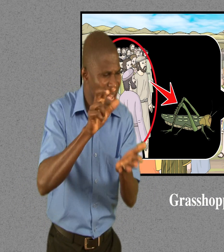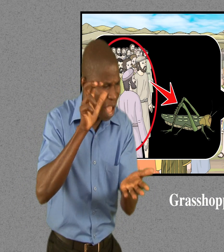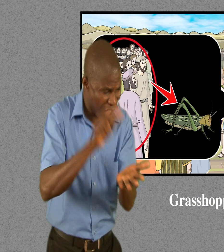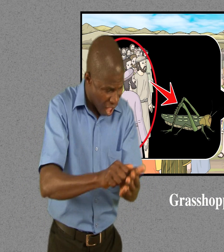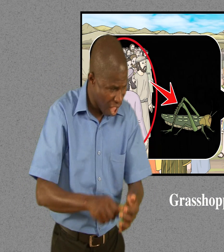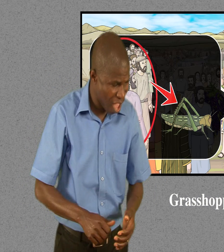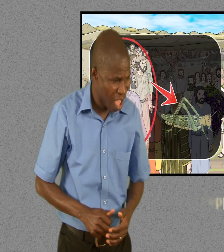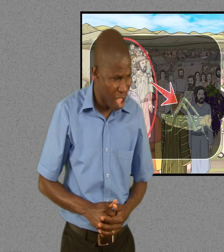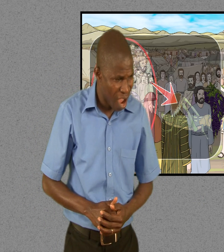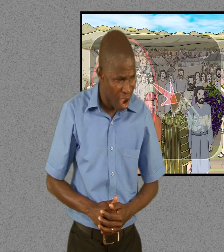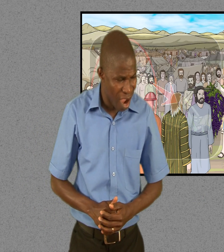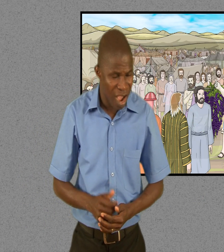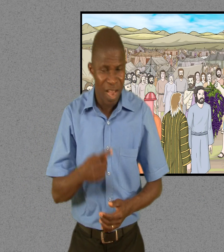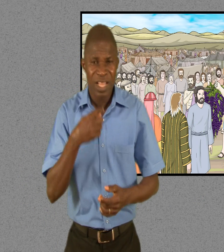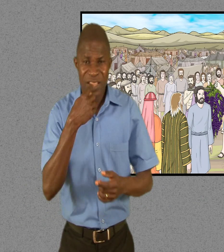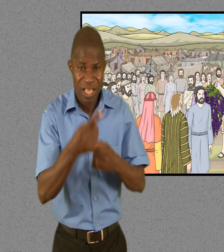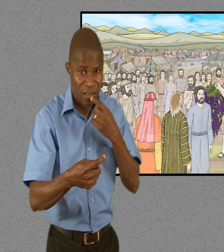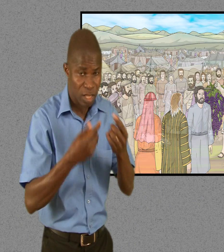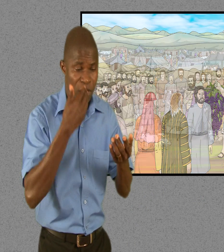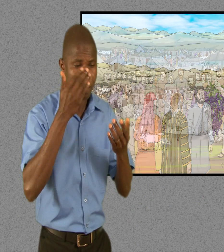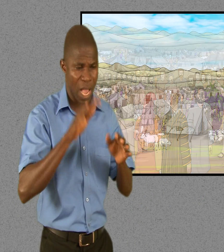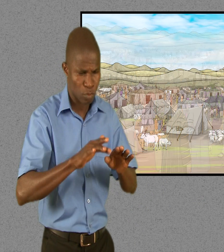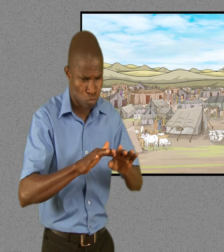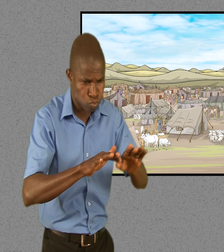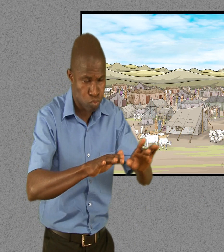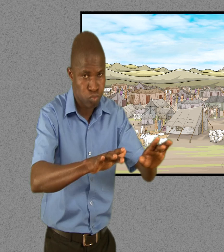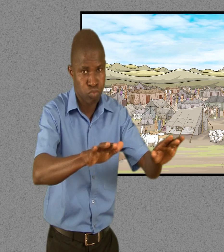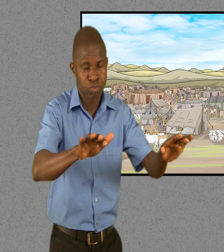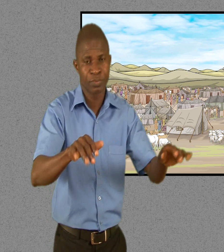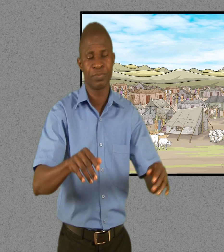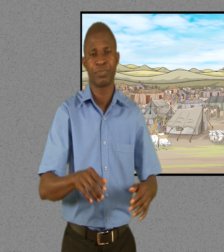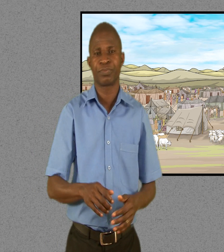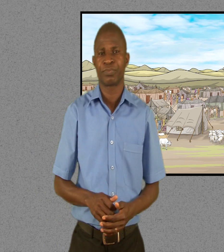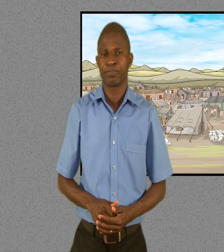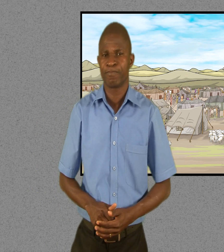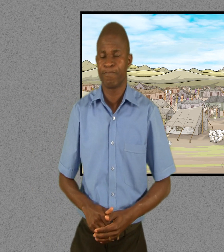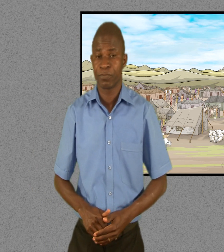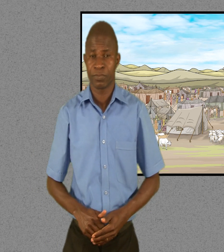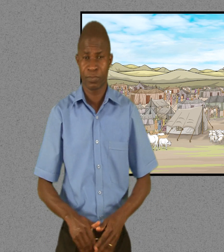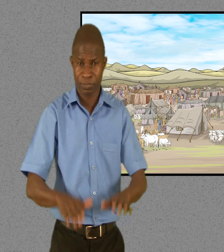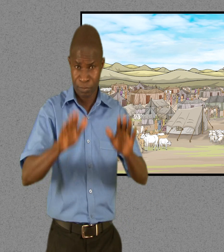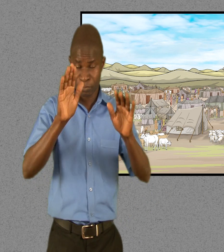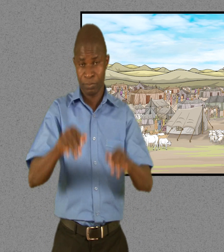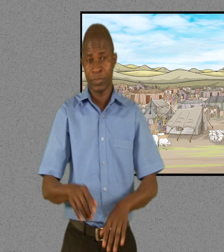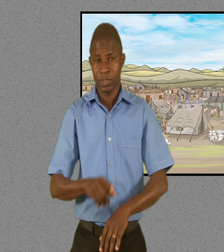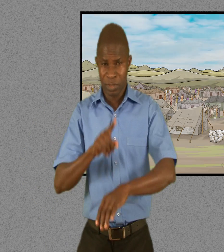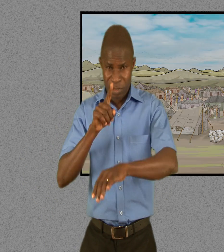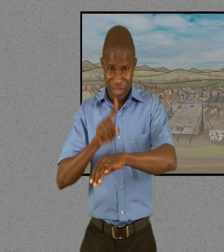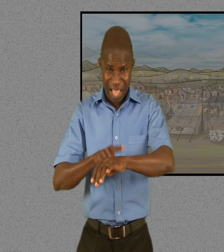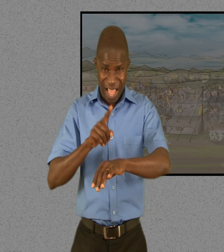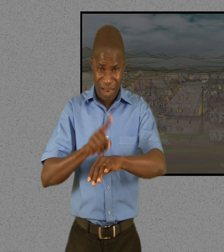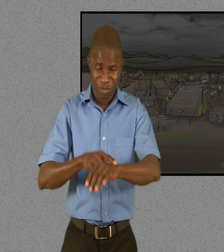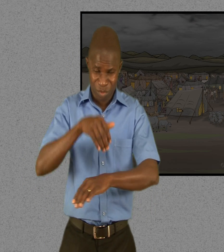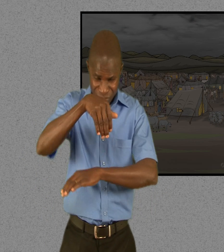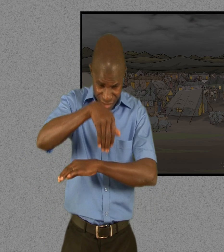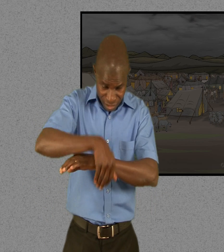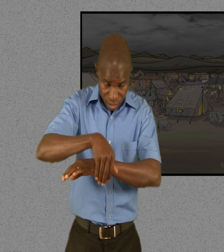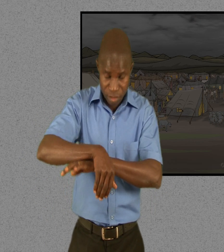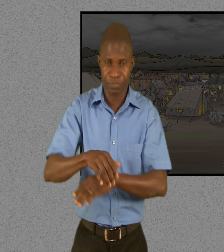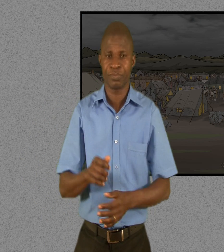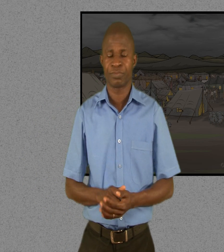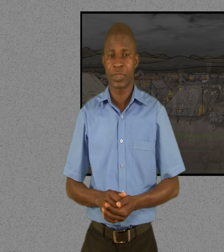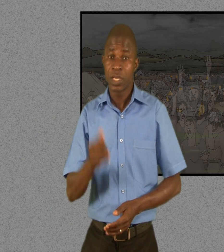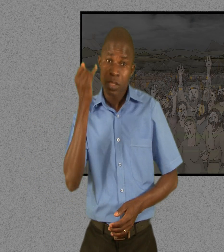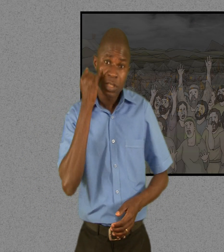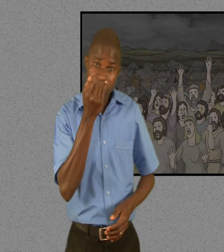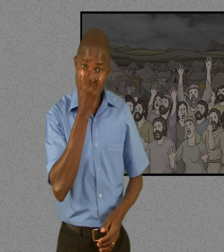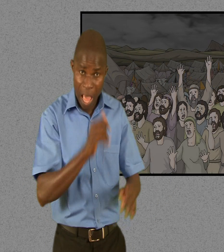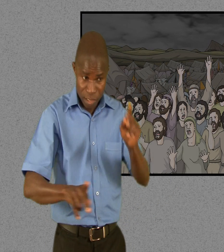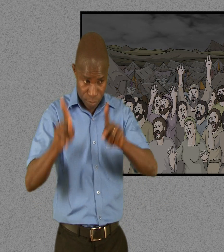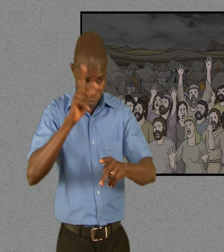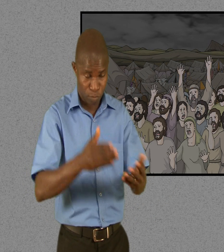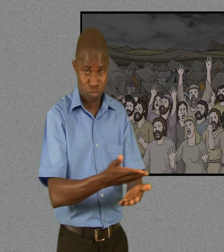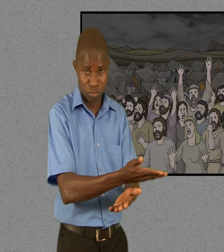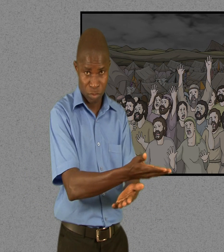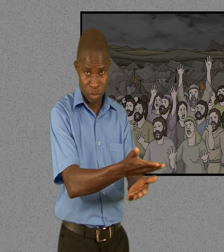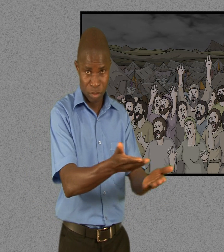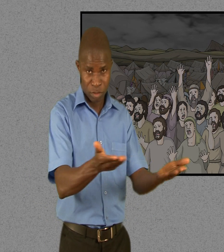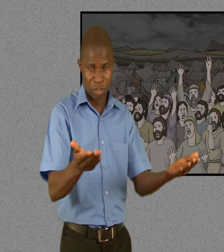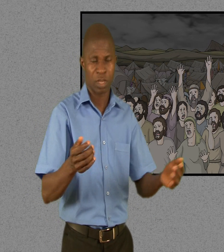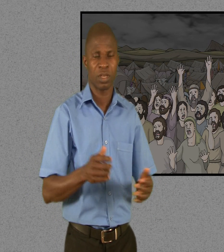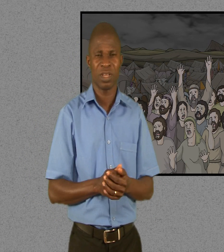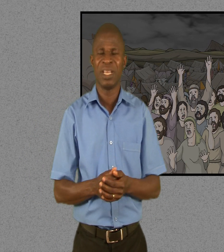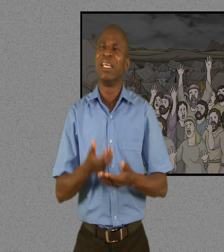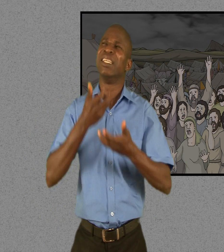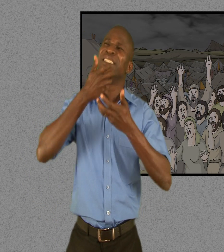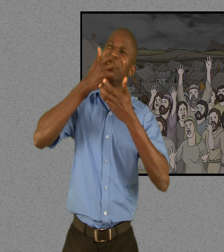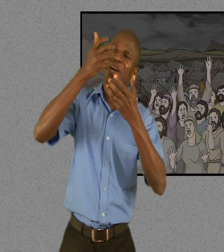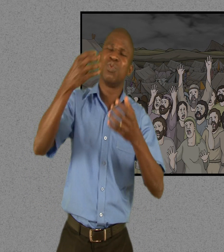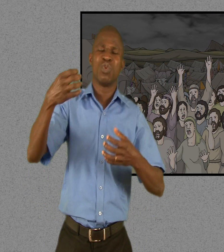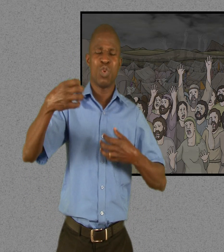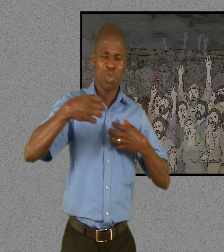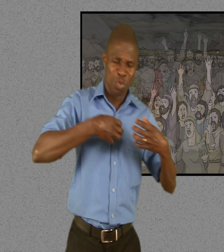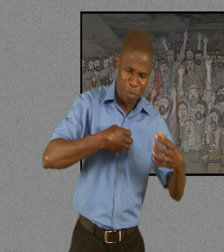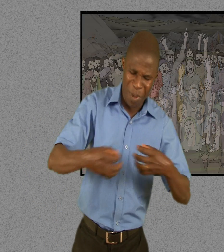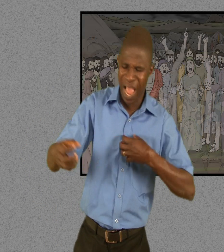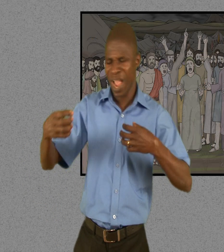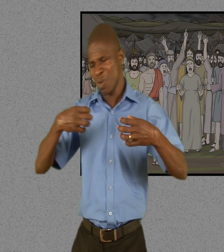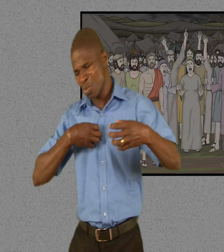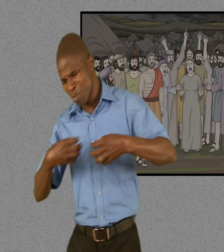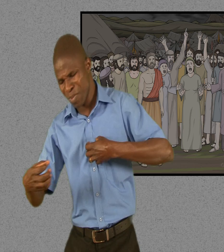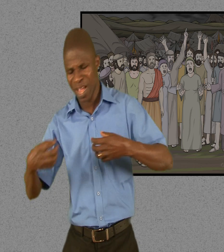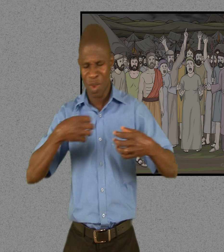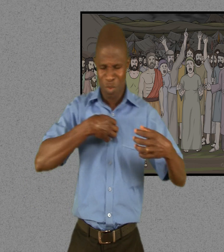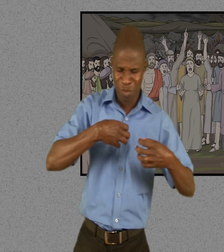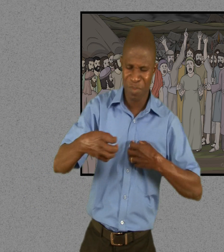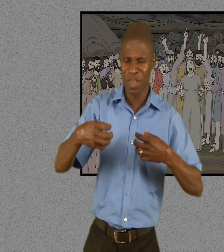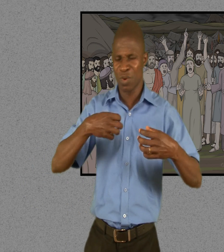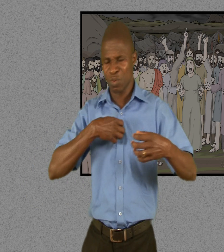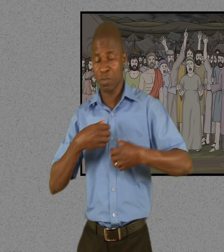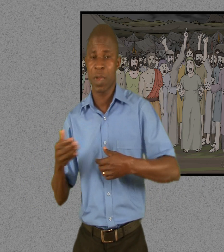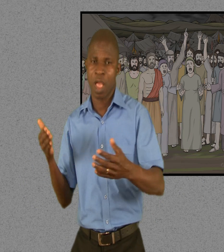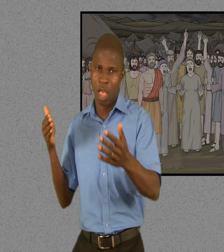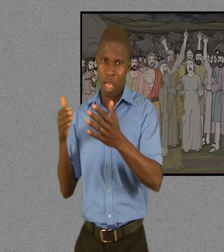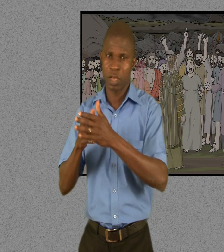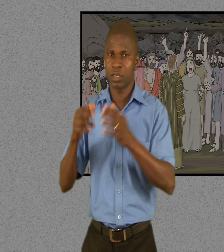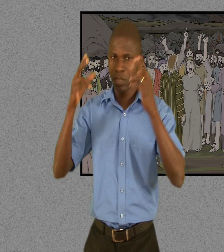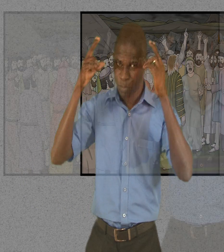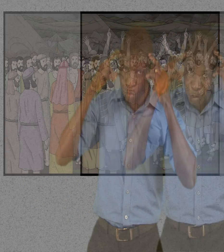Then the whole congregation lifted up their voices and cried out, and that night the people wept.